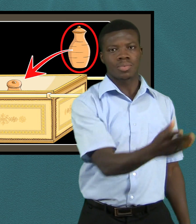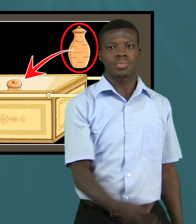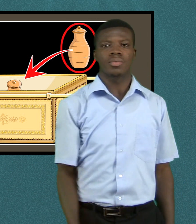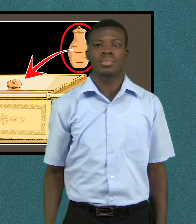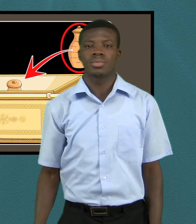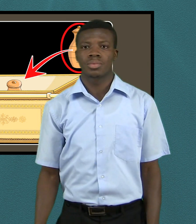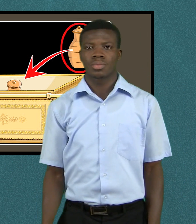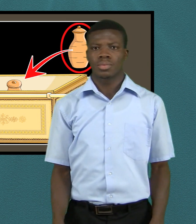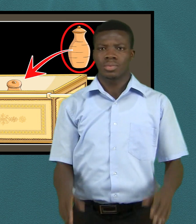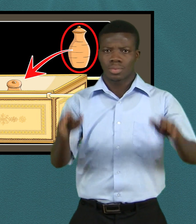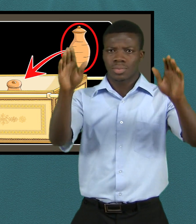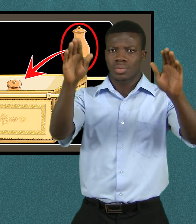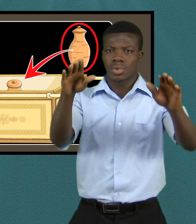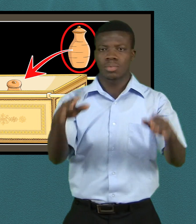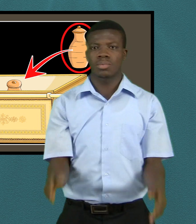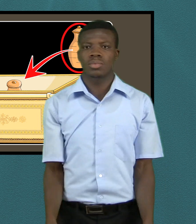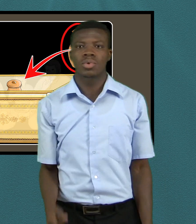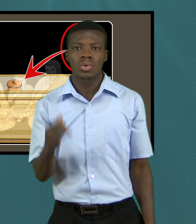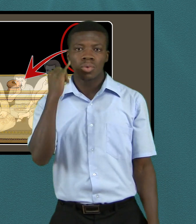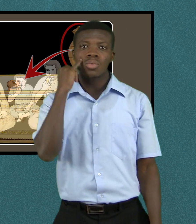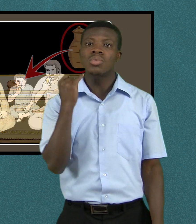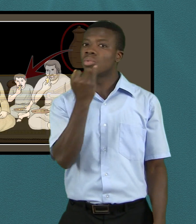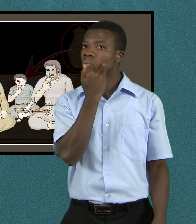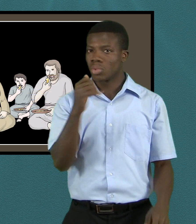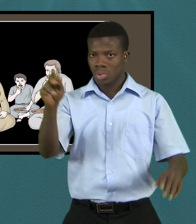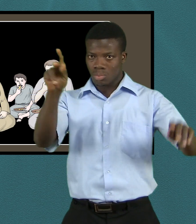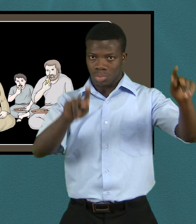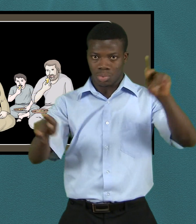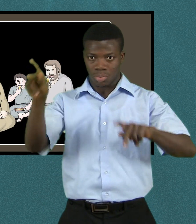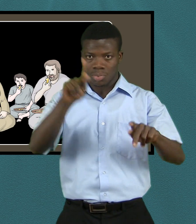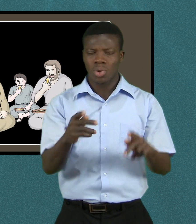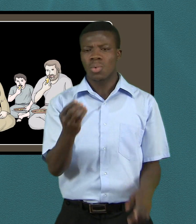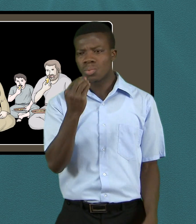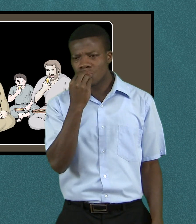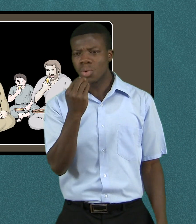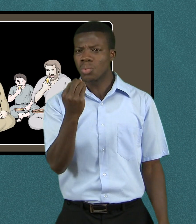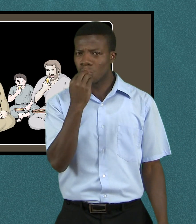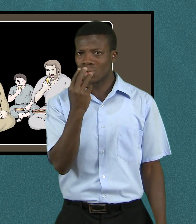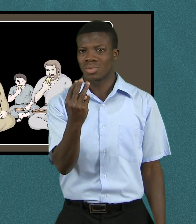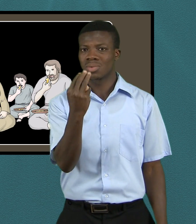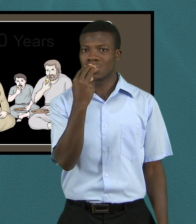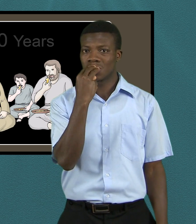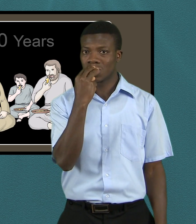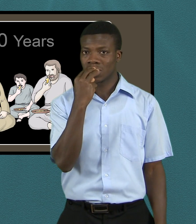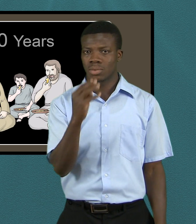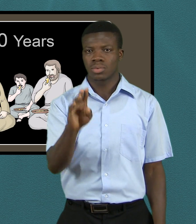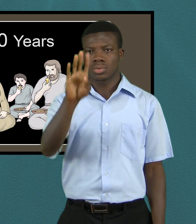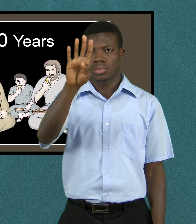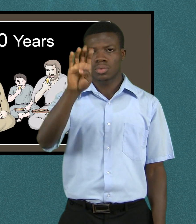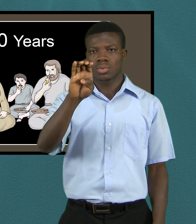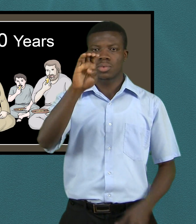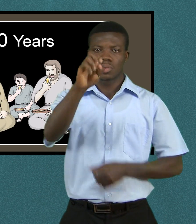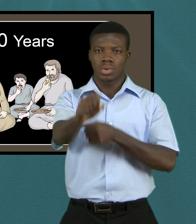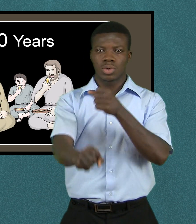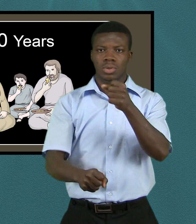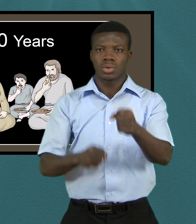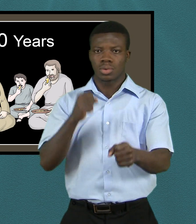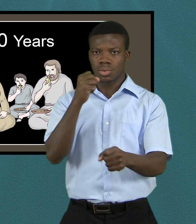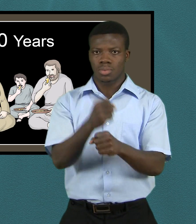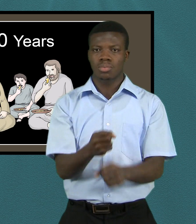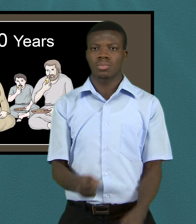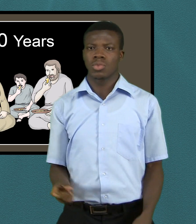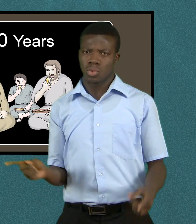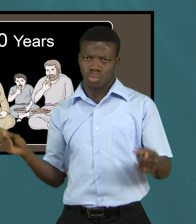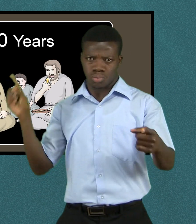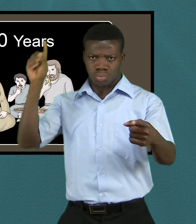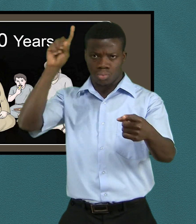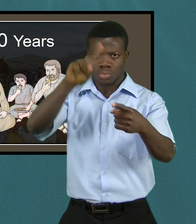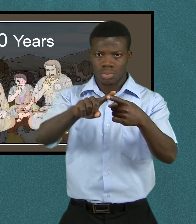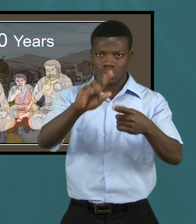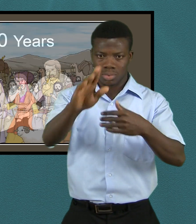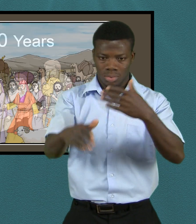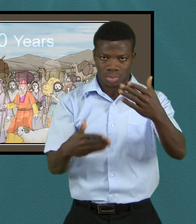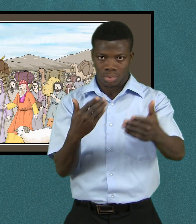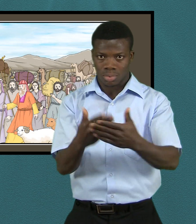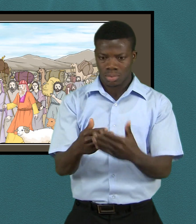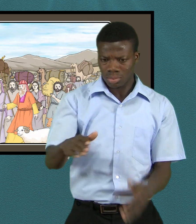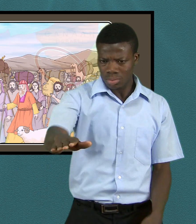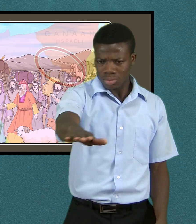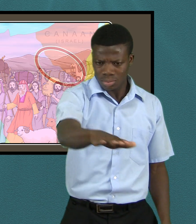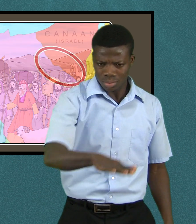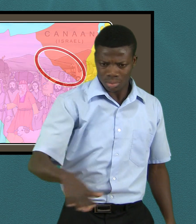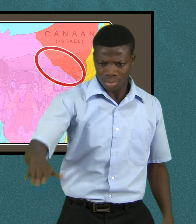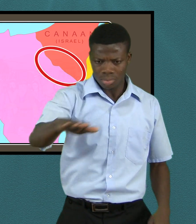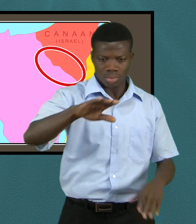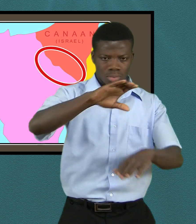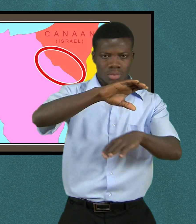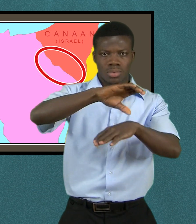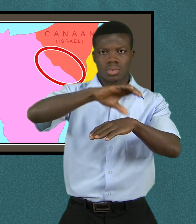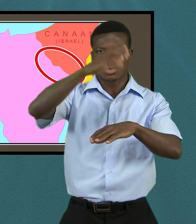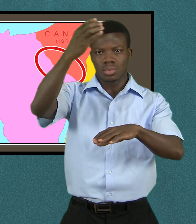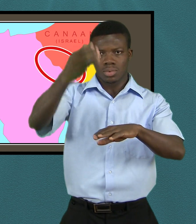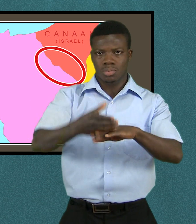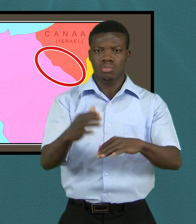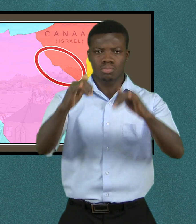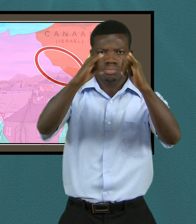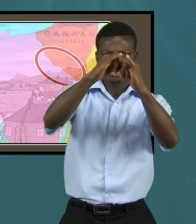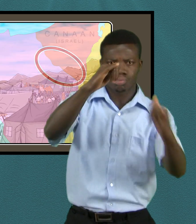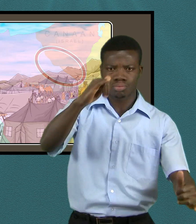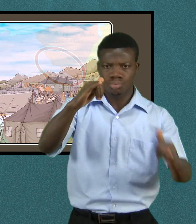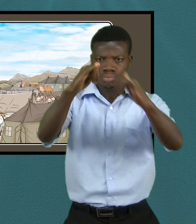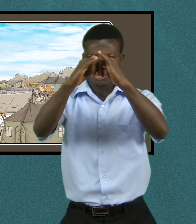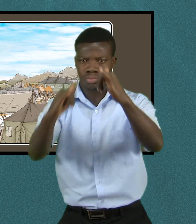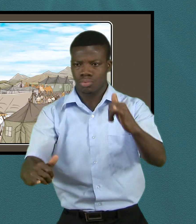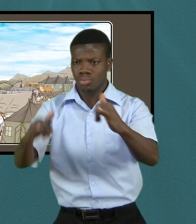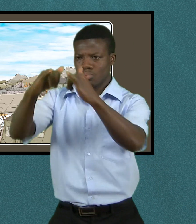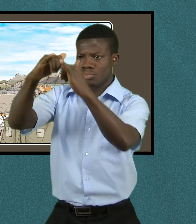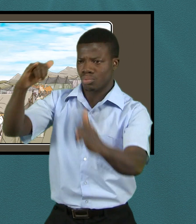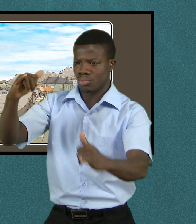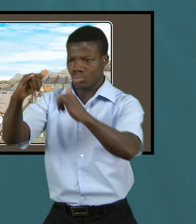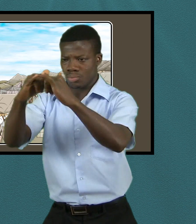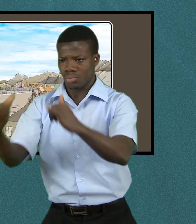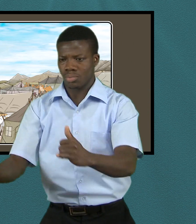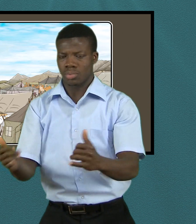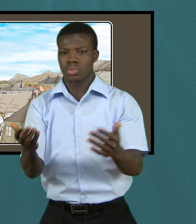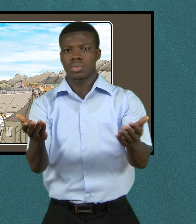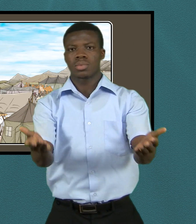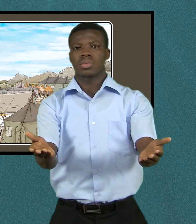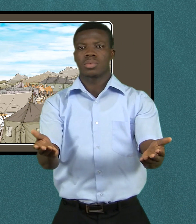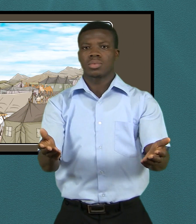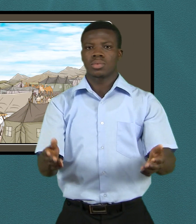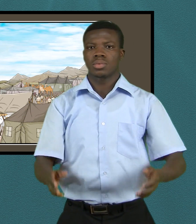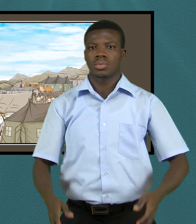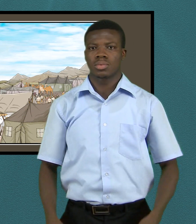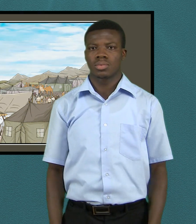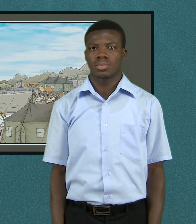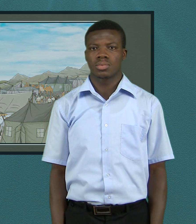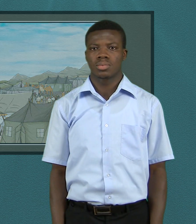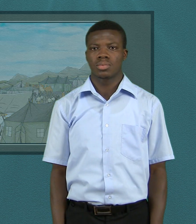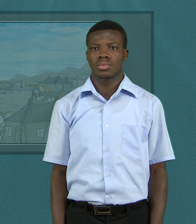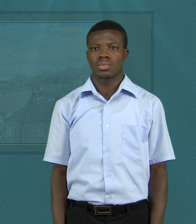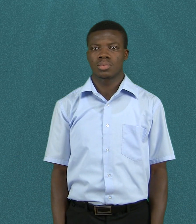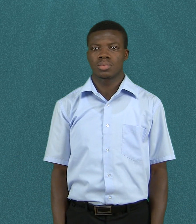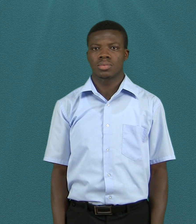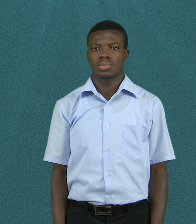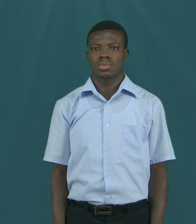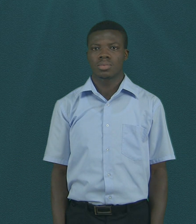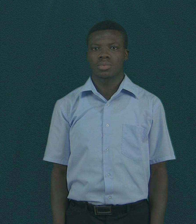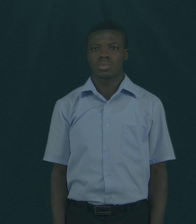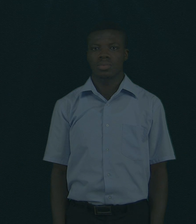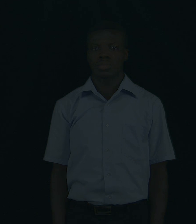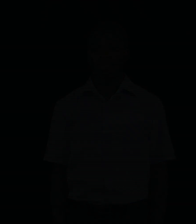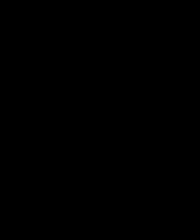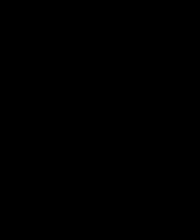The Israelites ate manna forty years, until they came to a land where they could settle; they ate manna until they reached the border of Canaan.